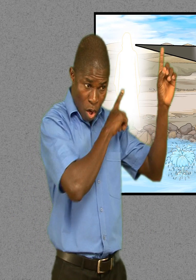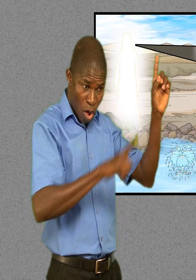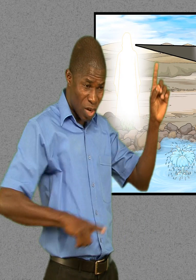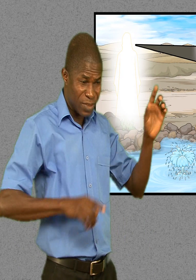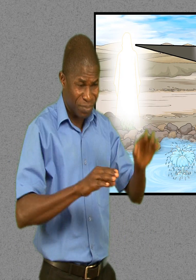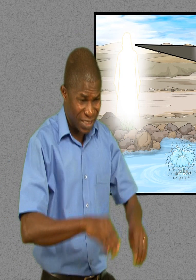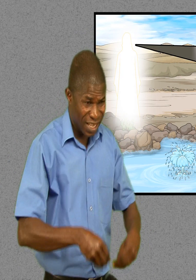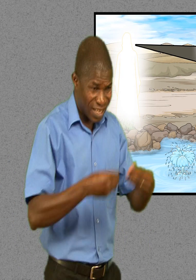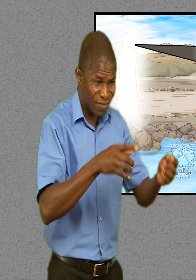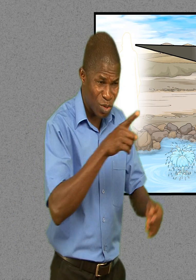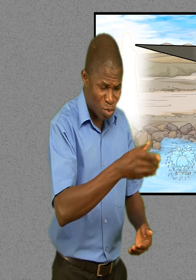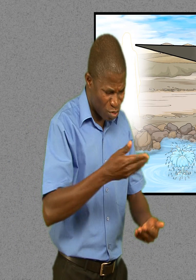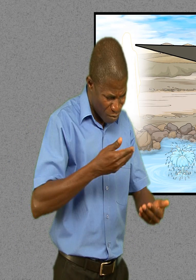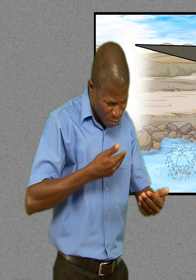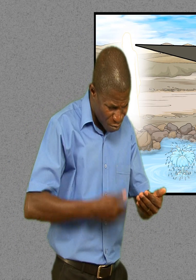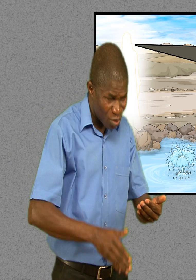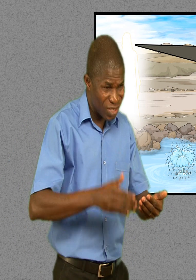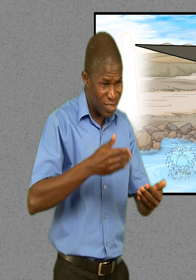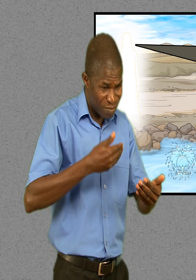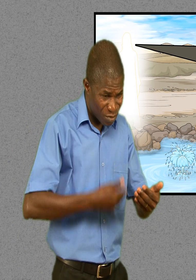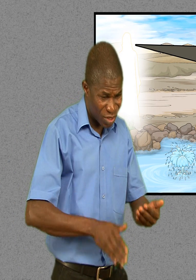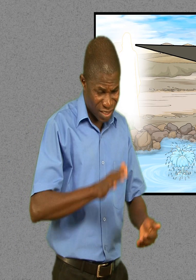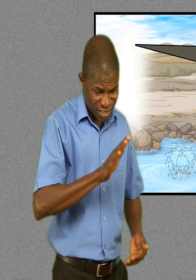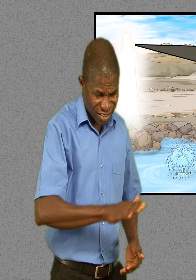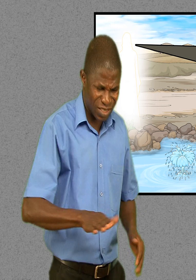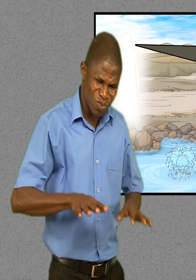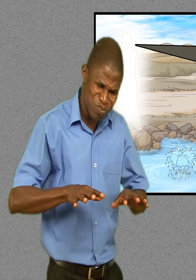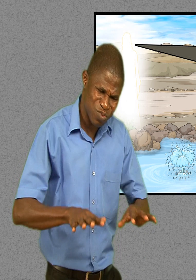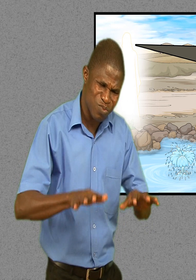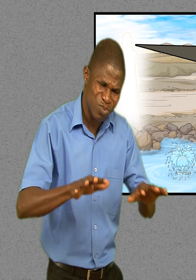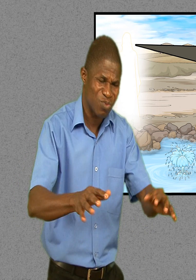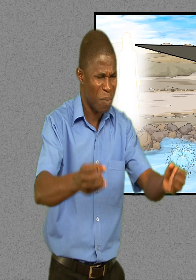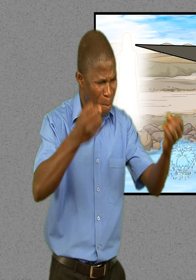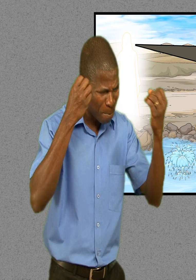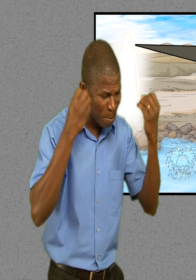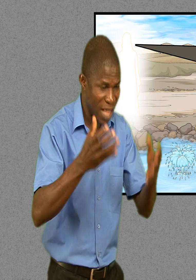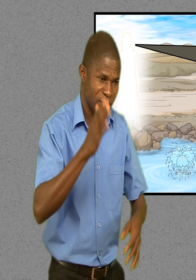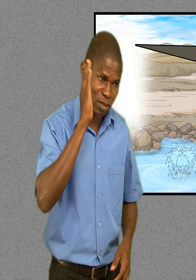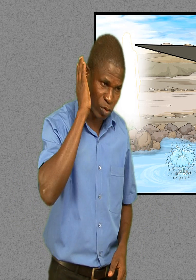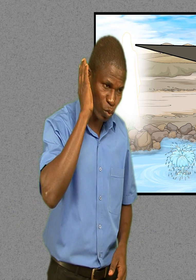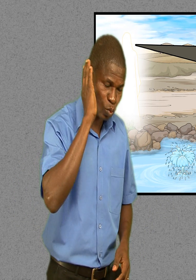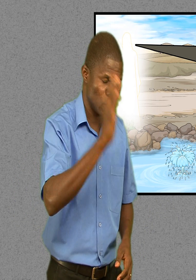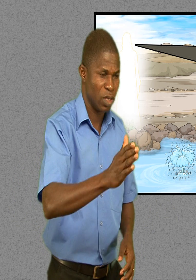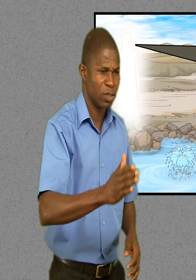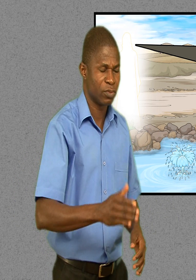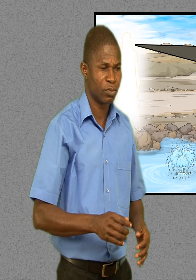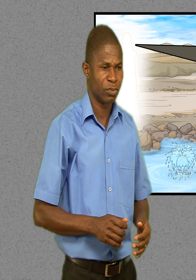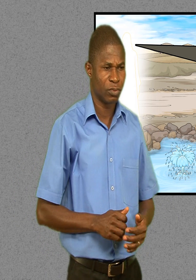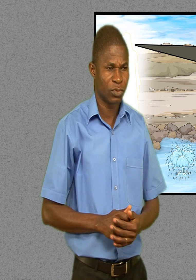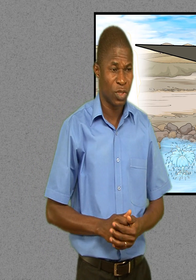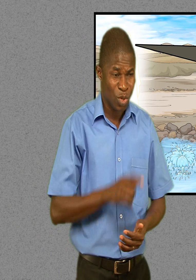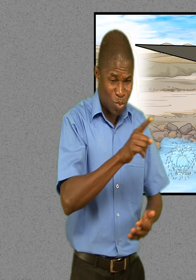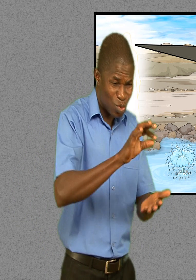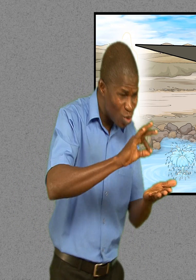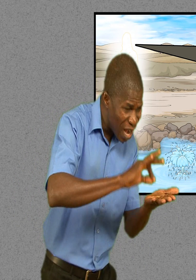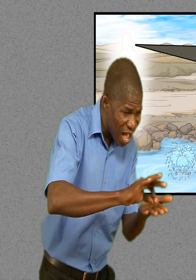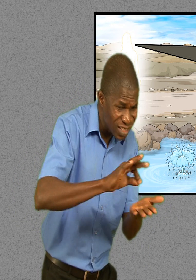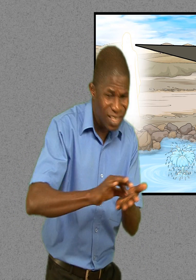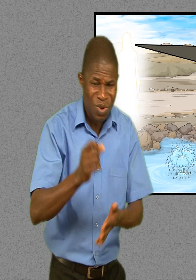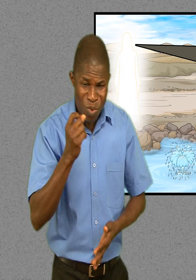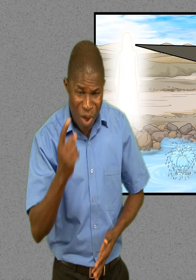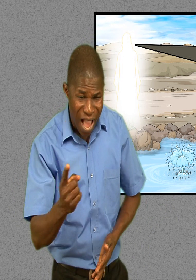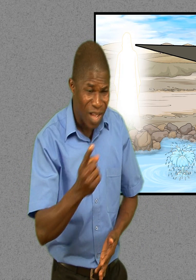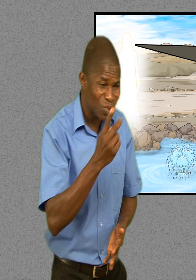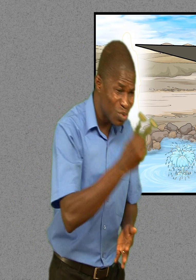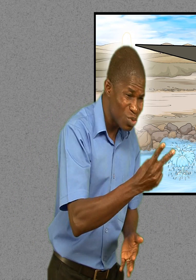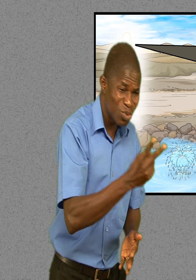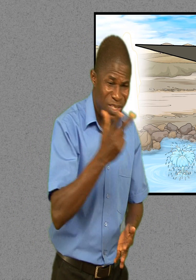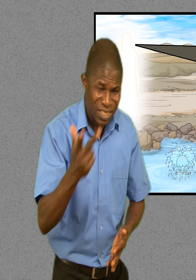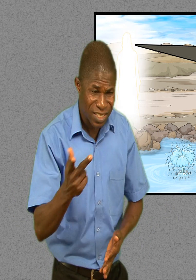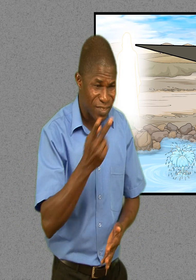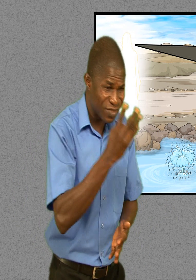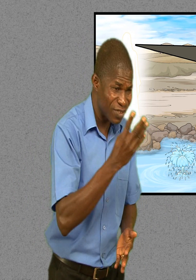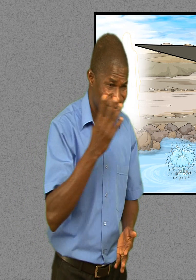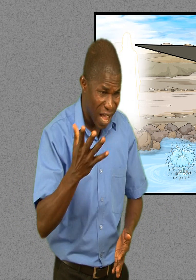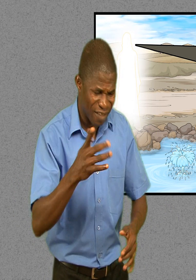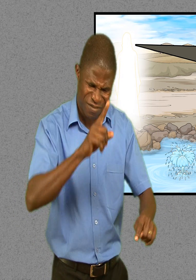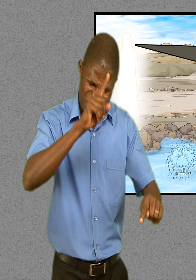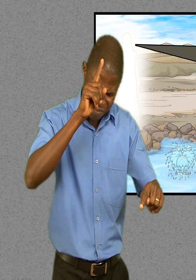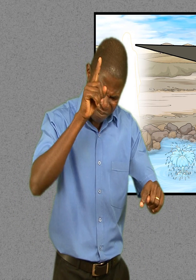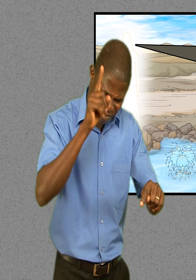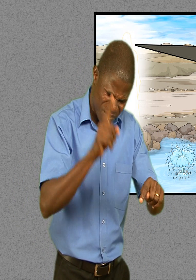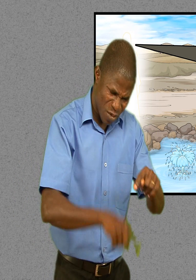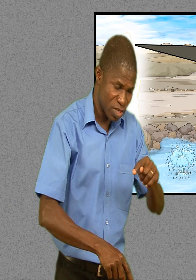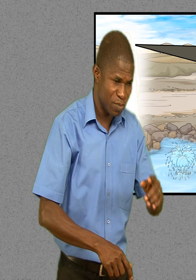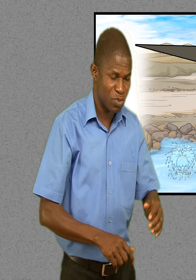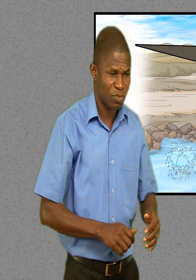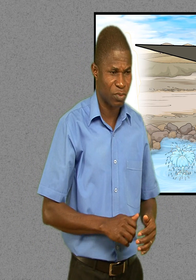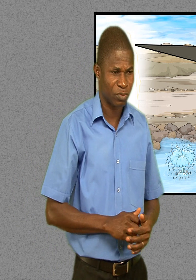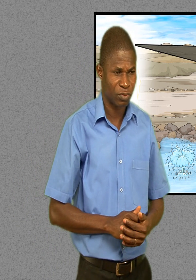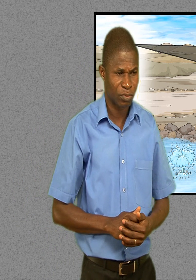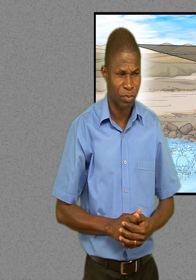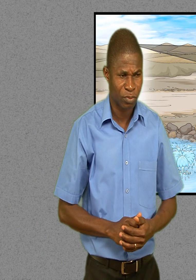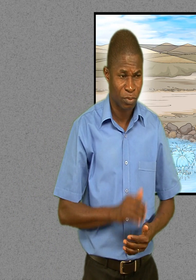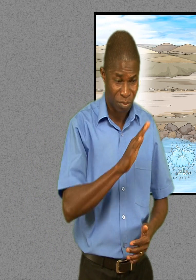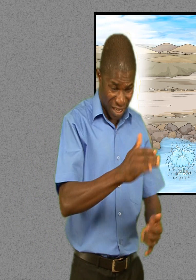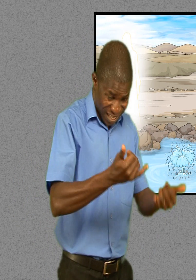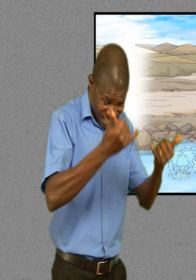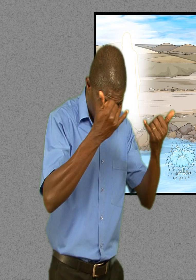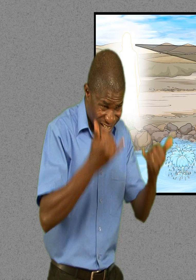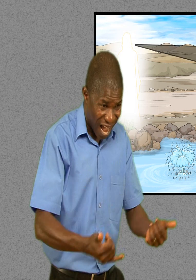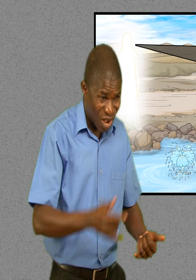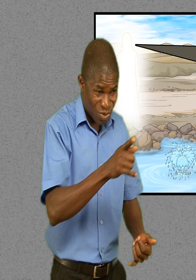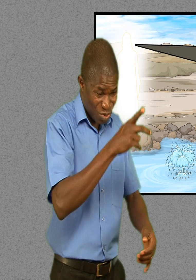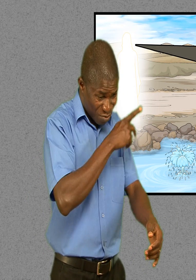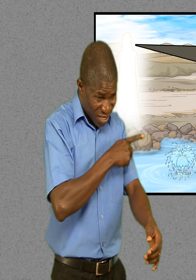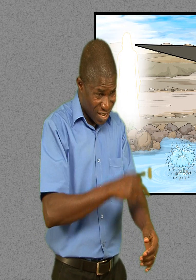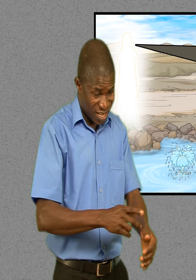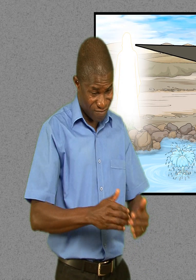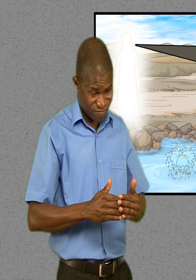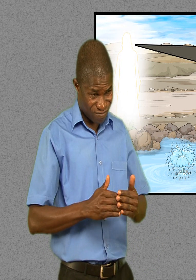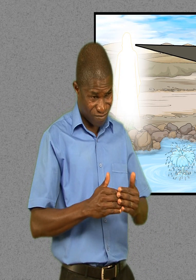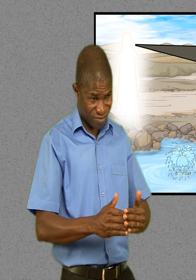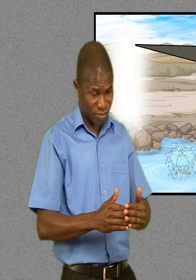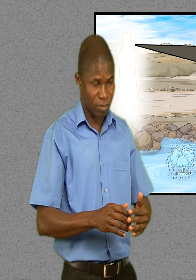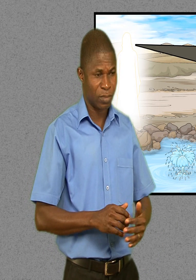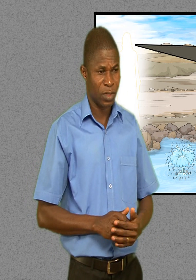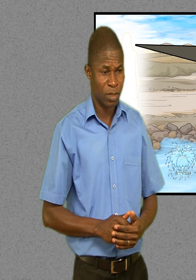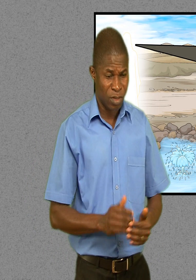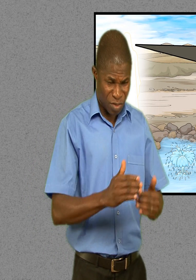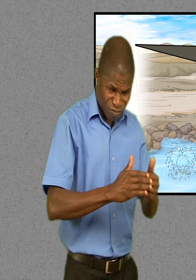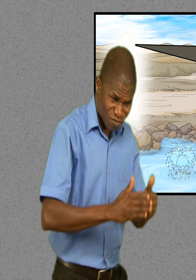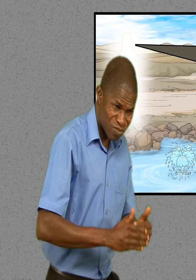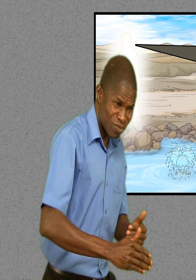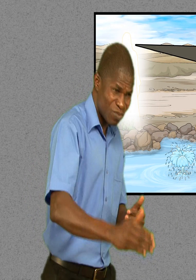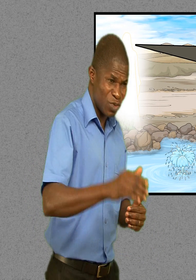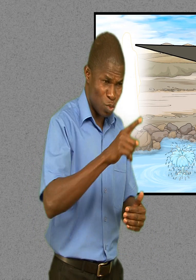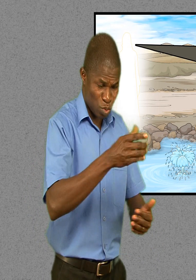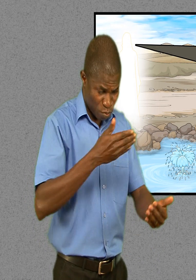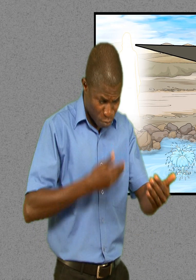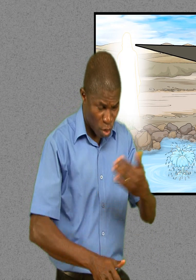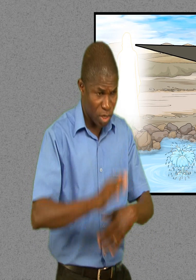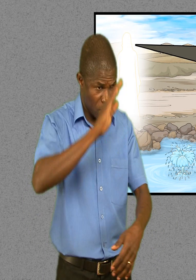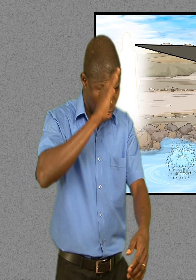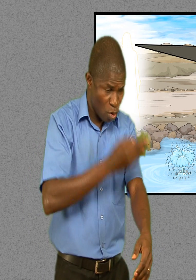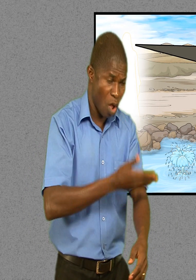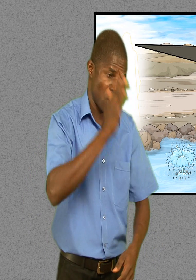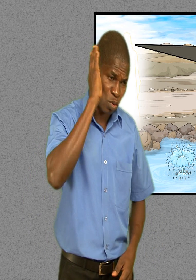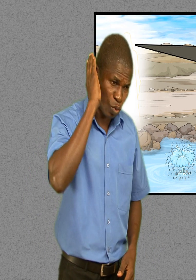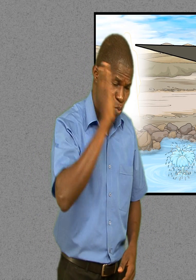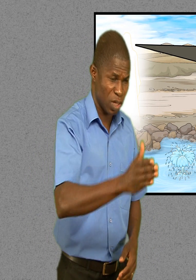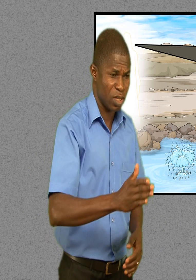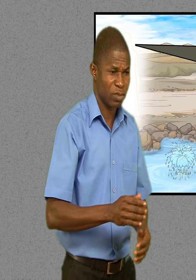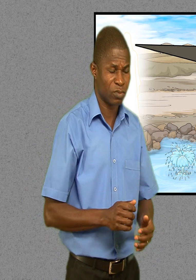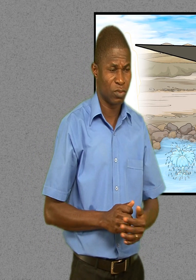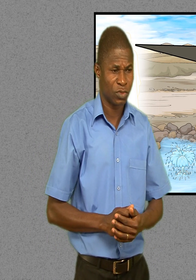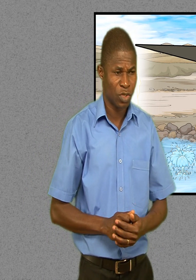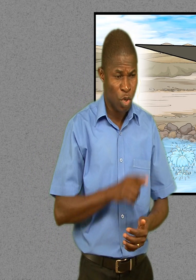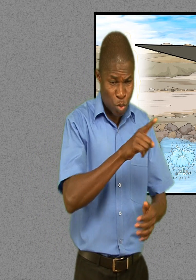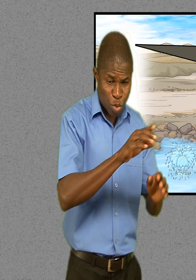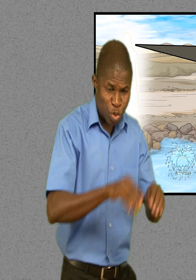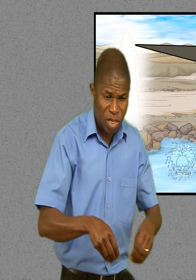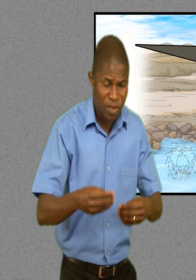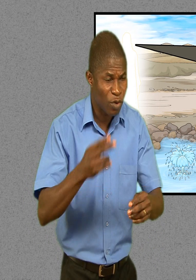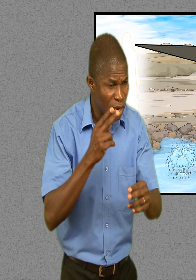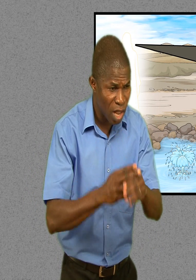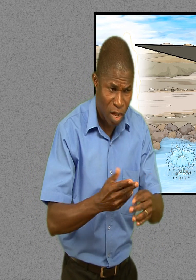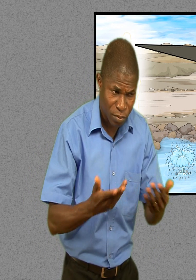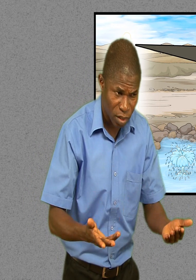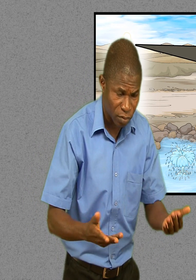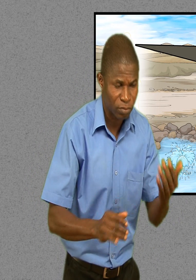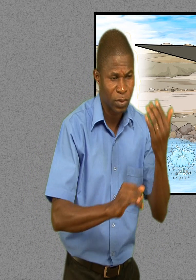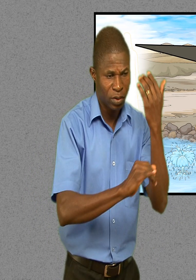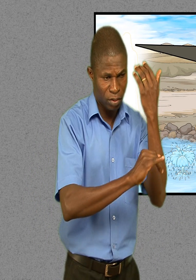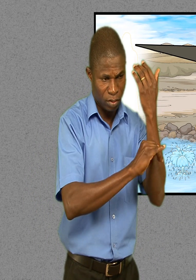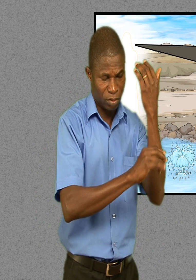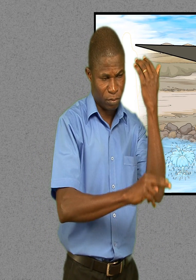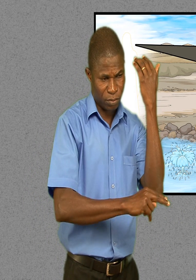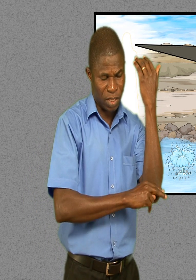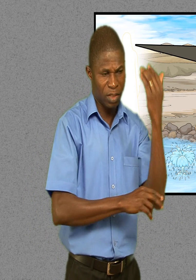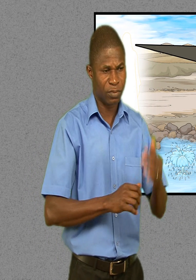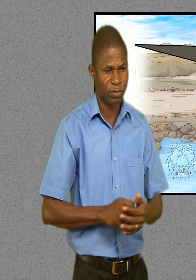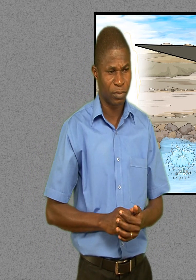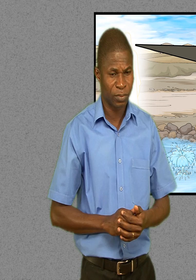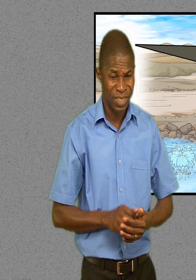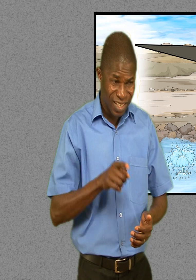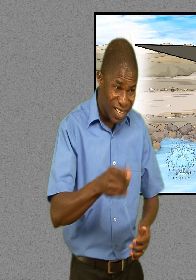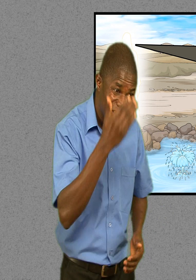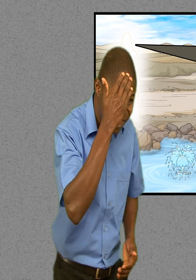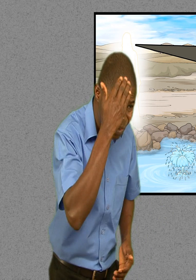Then the angel added, “I will greatly multiply your offspring so that they will be too numerous to count.” The angel of the LORD proceeded: “Behold, you have conceived and will bear a son.